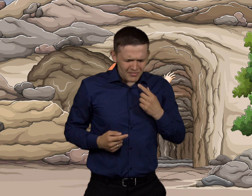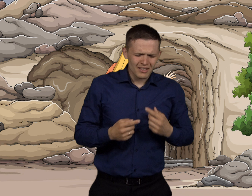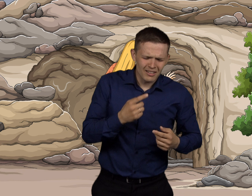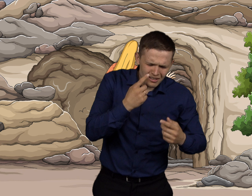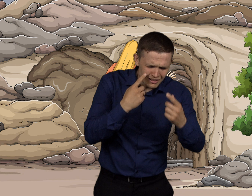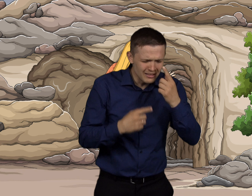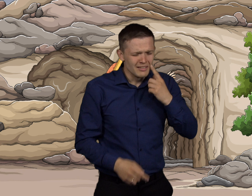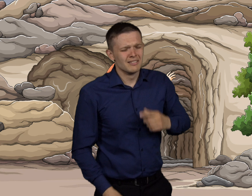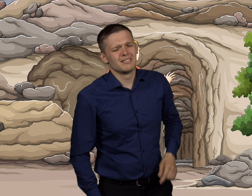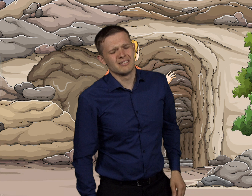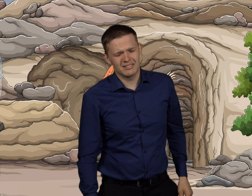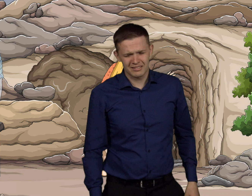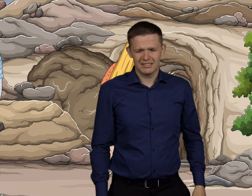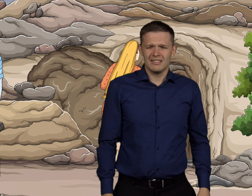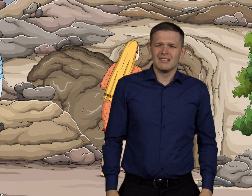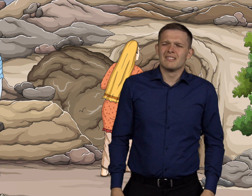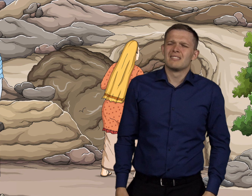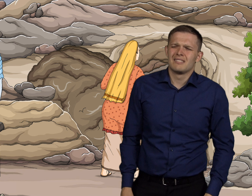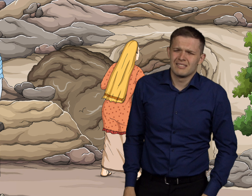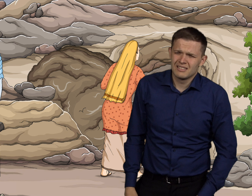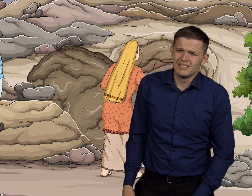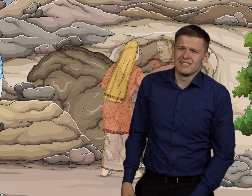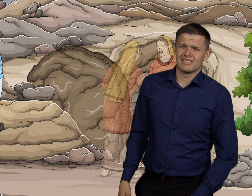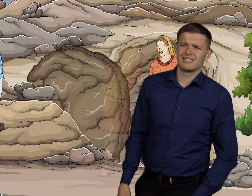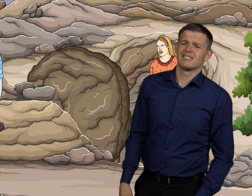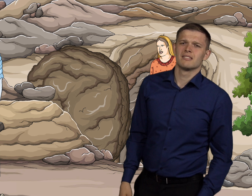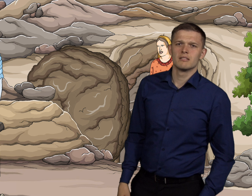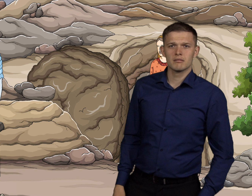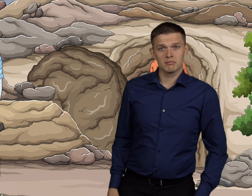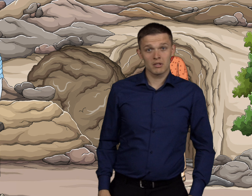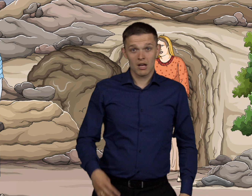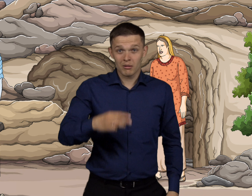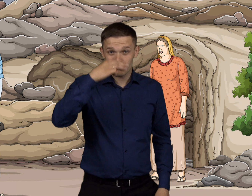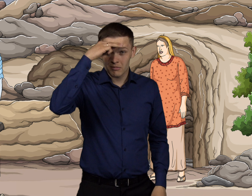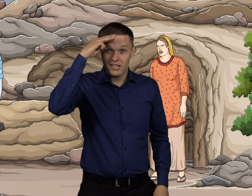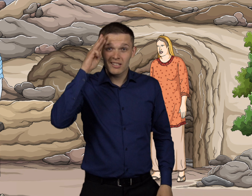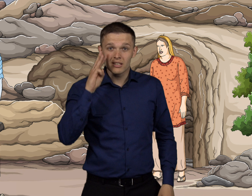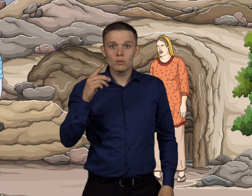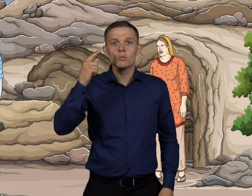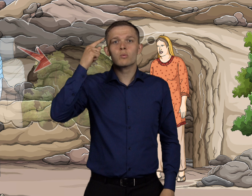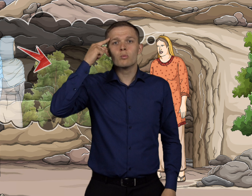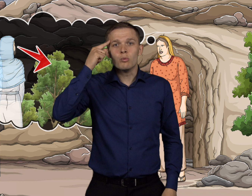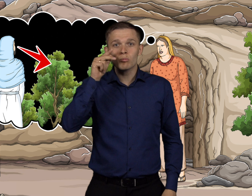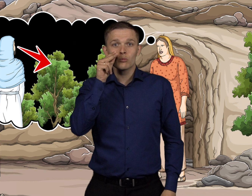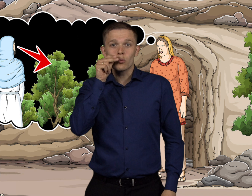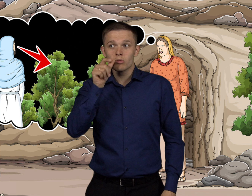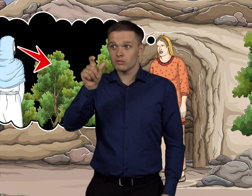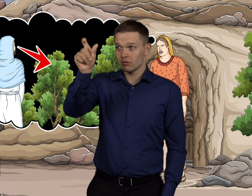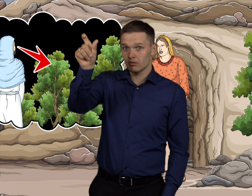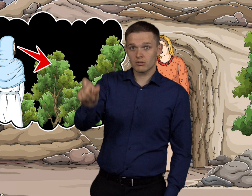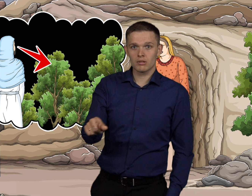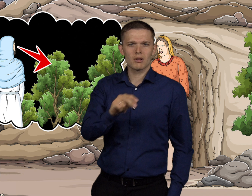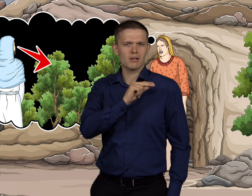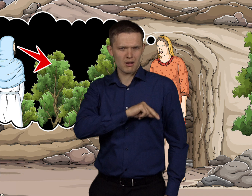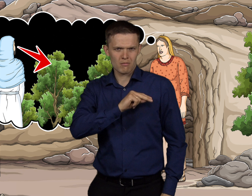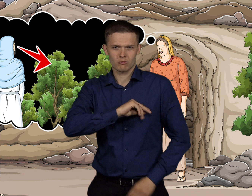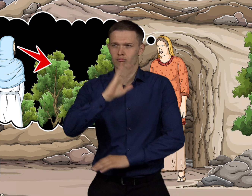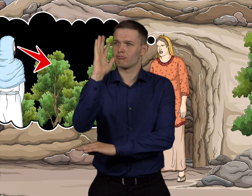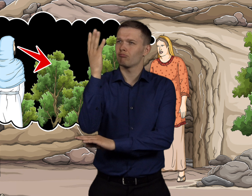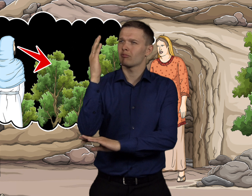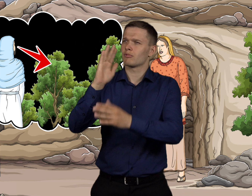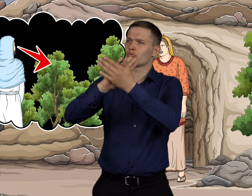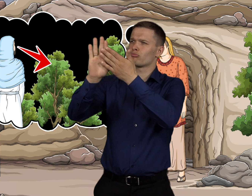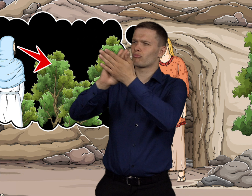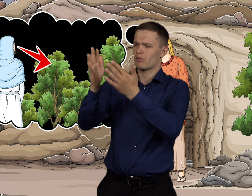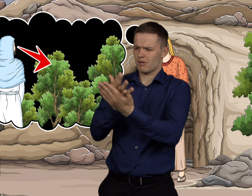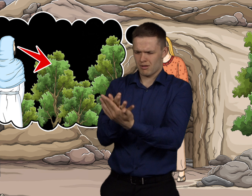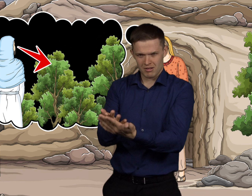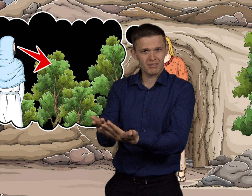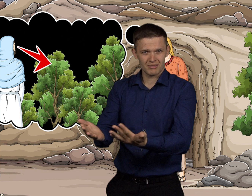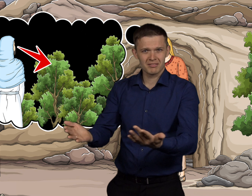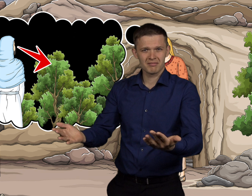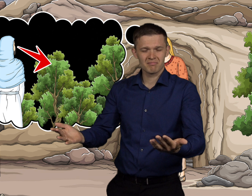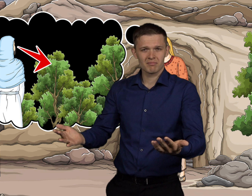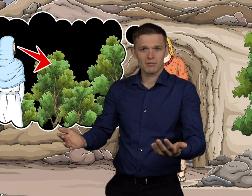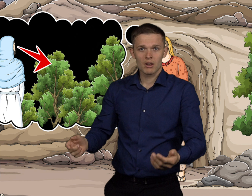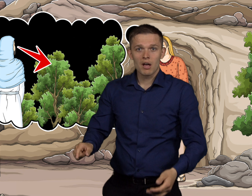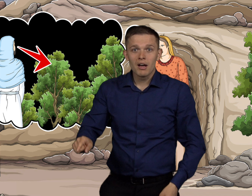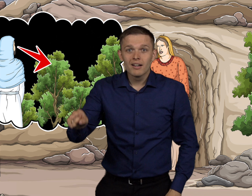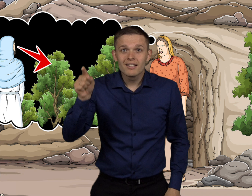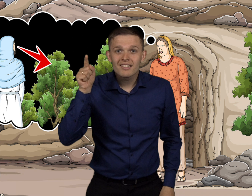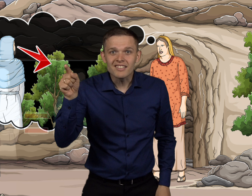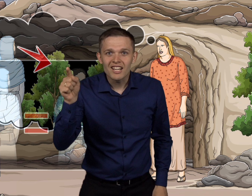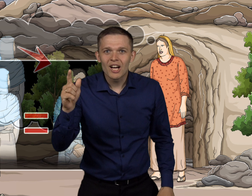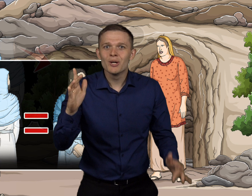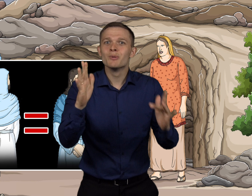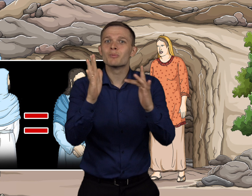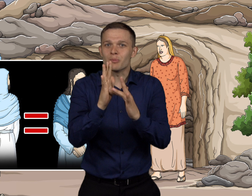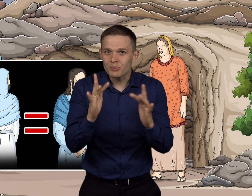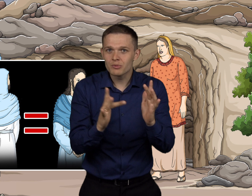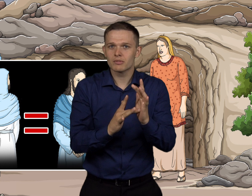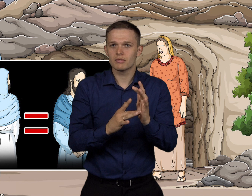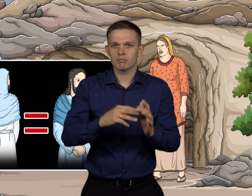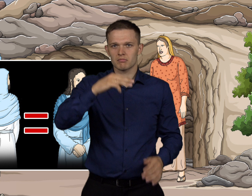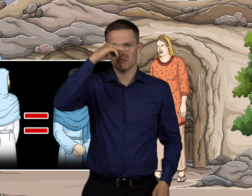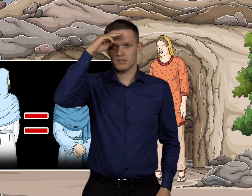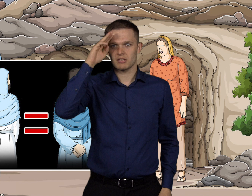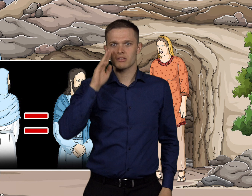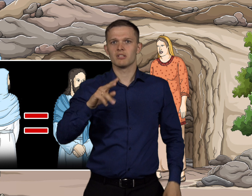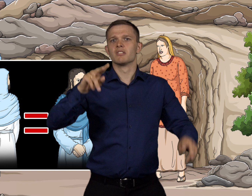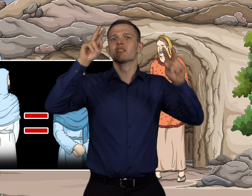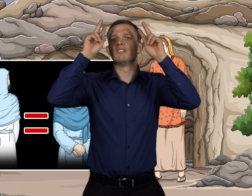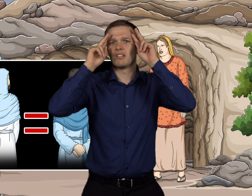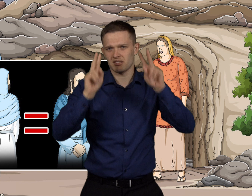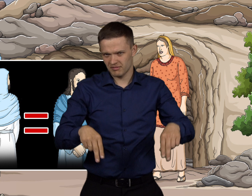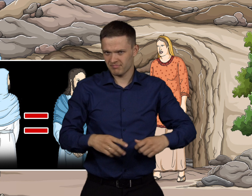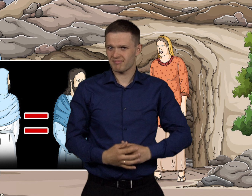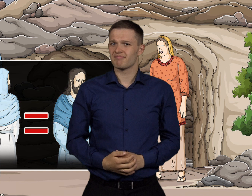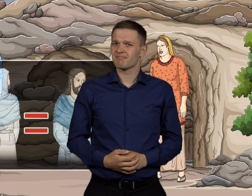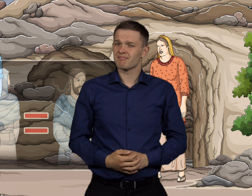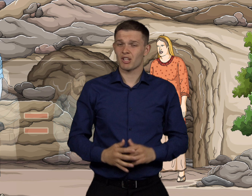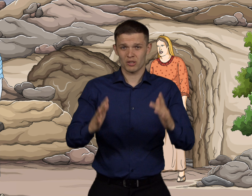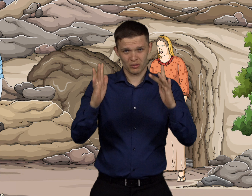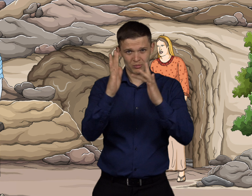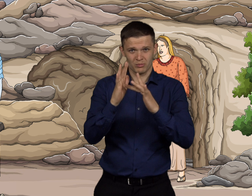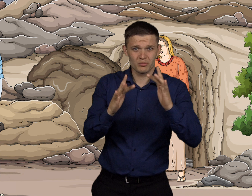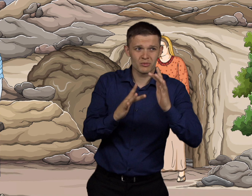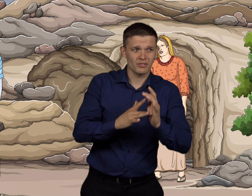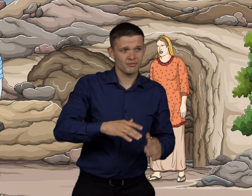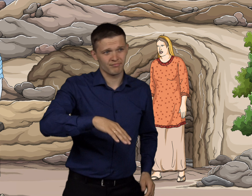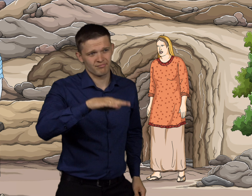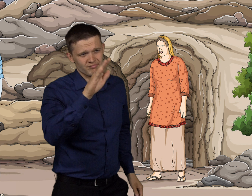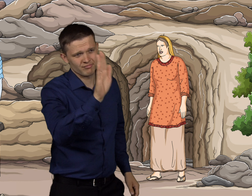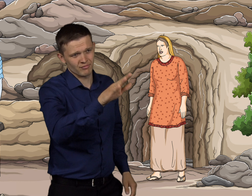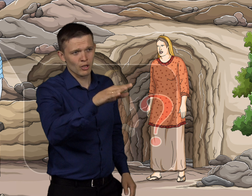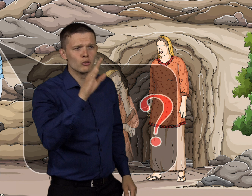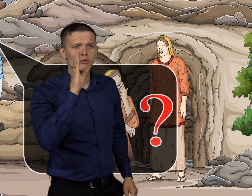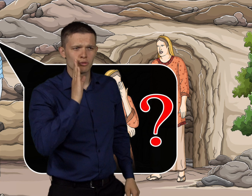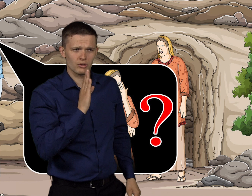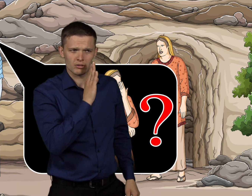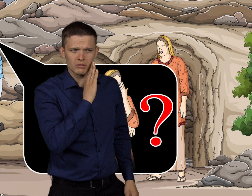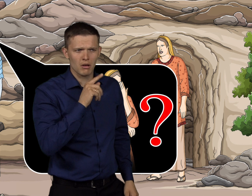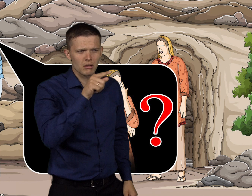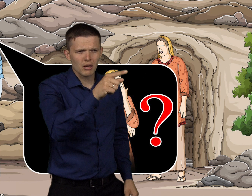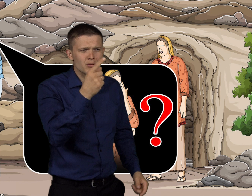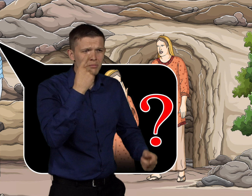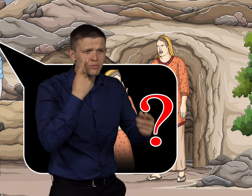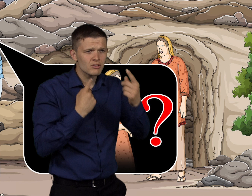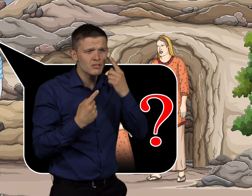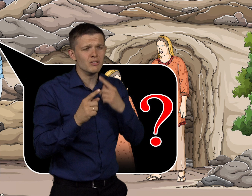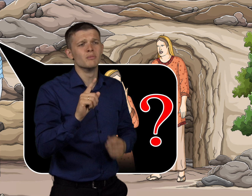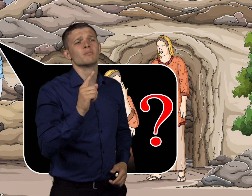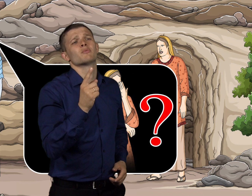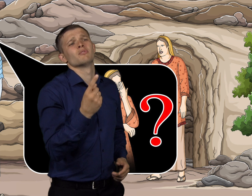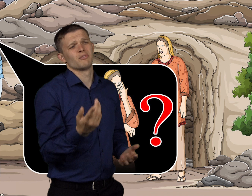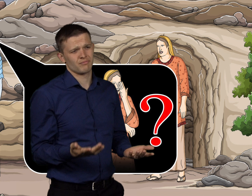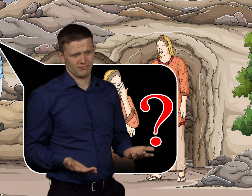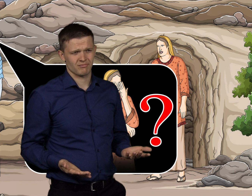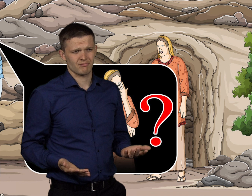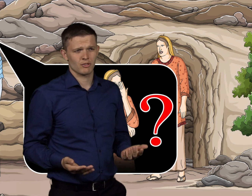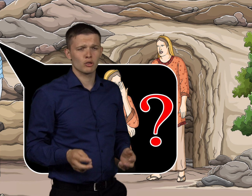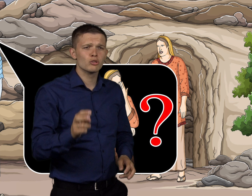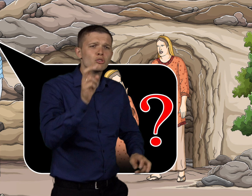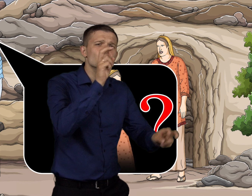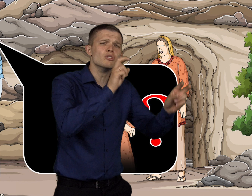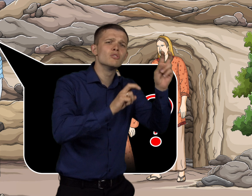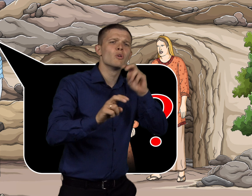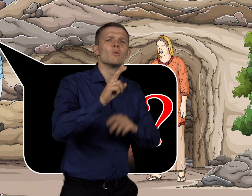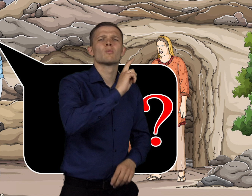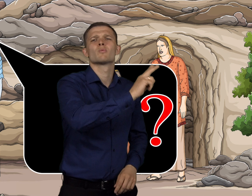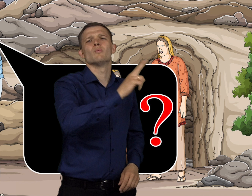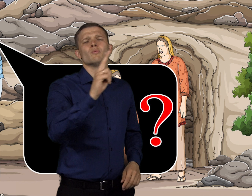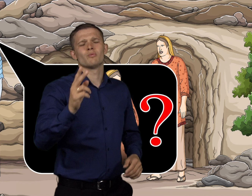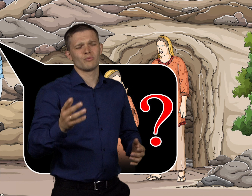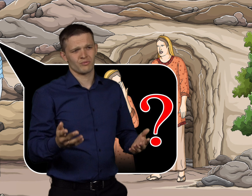When she had said this, she turned around and saw Jesus standing there; but she did not recognize that it was Jesus.